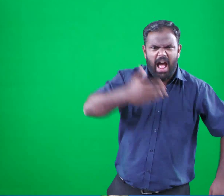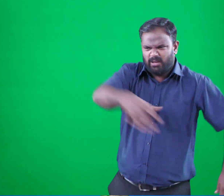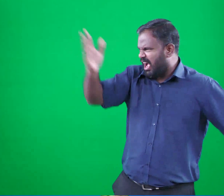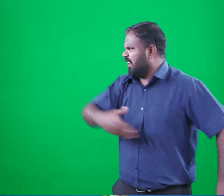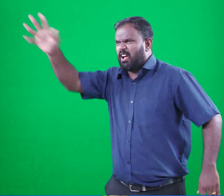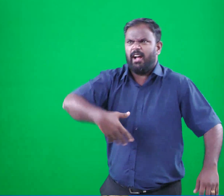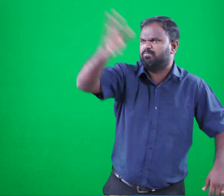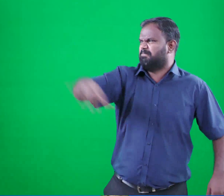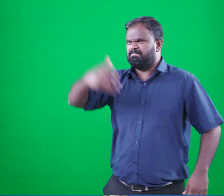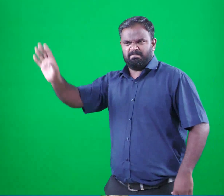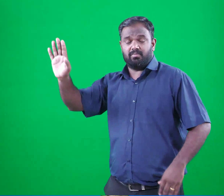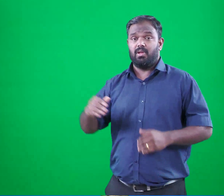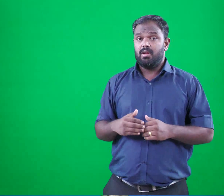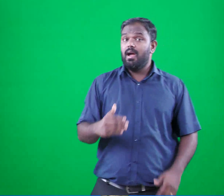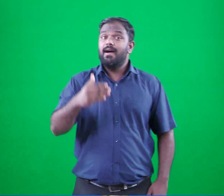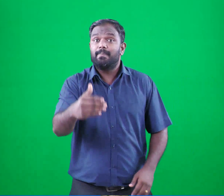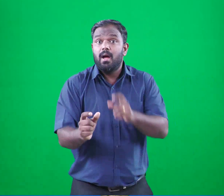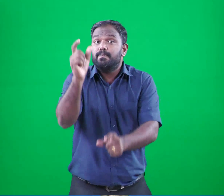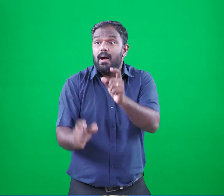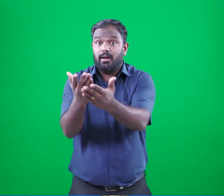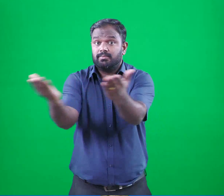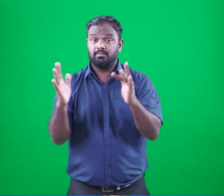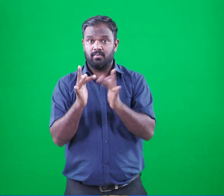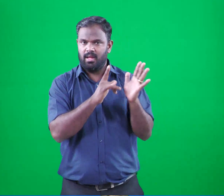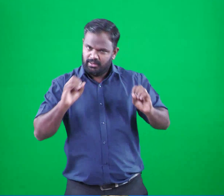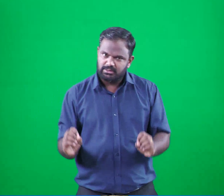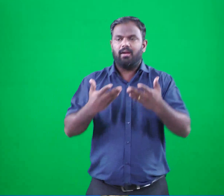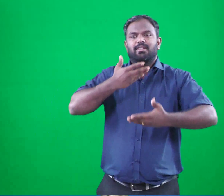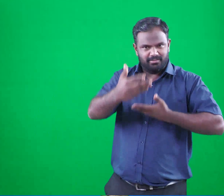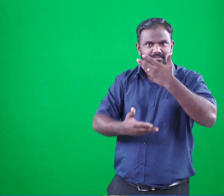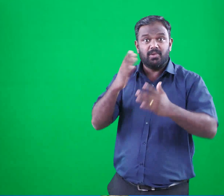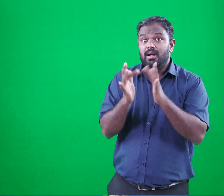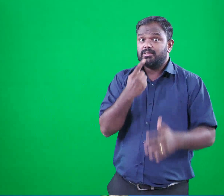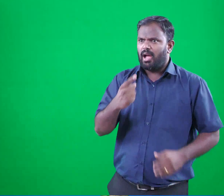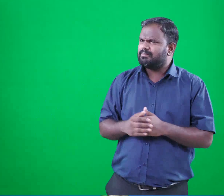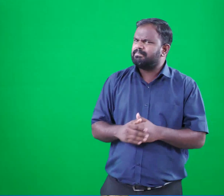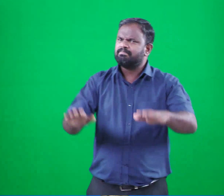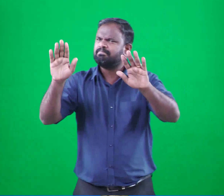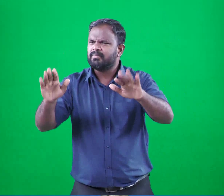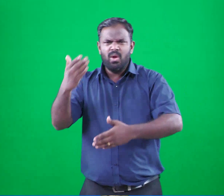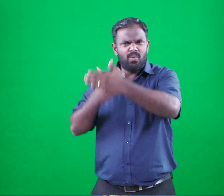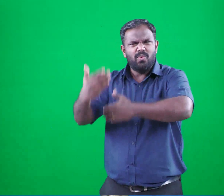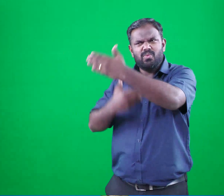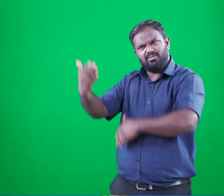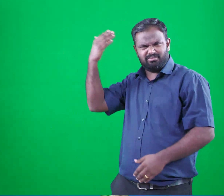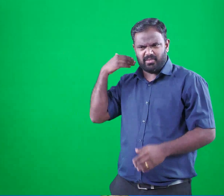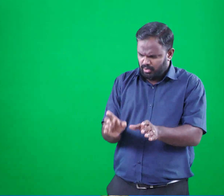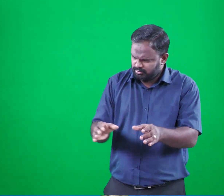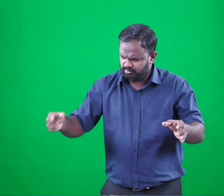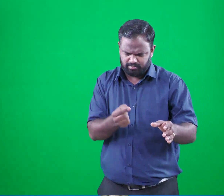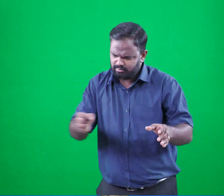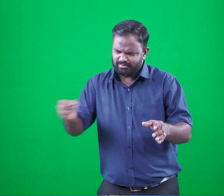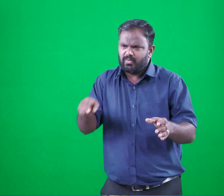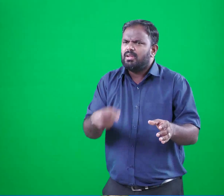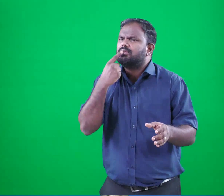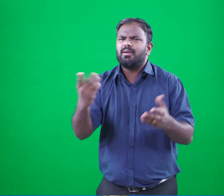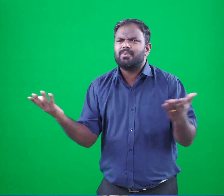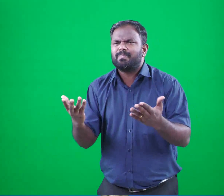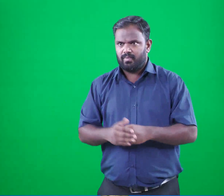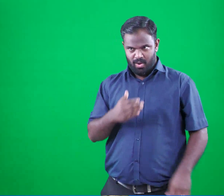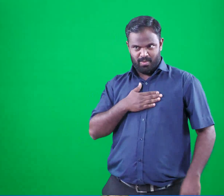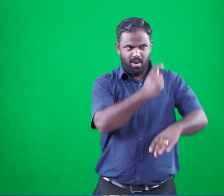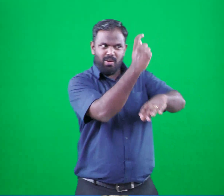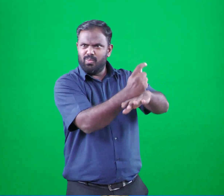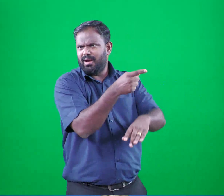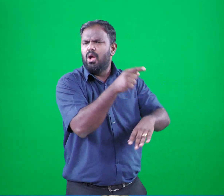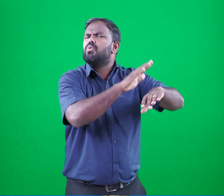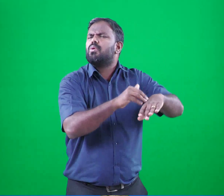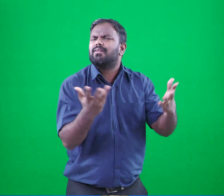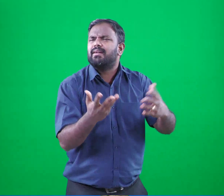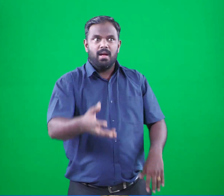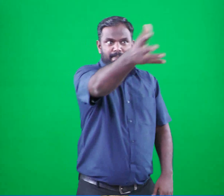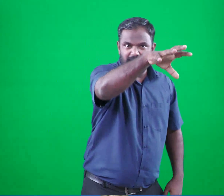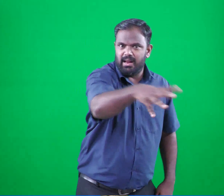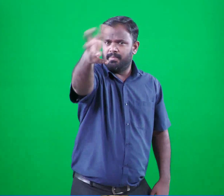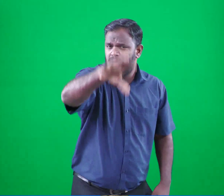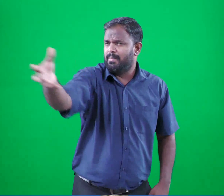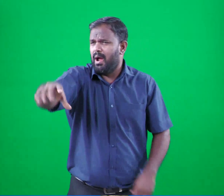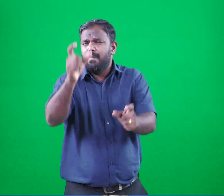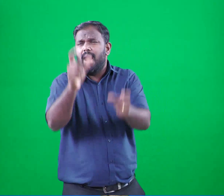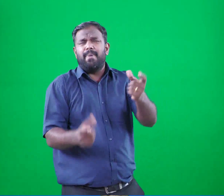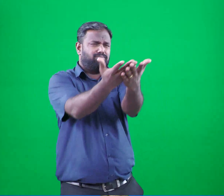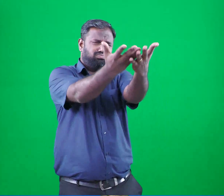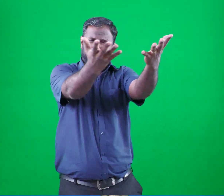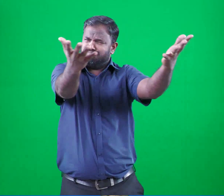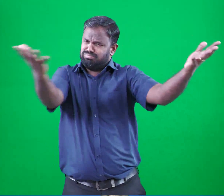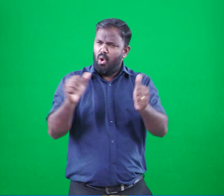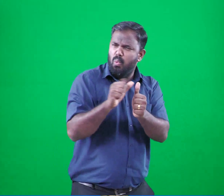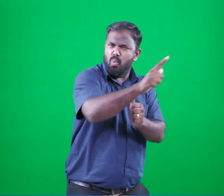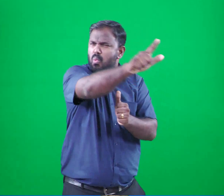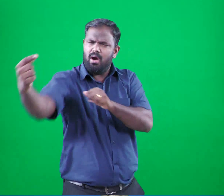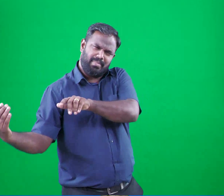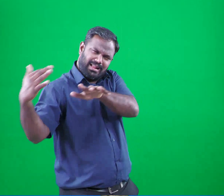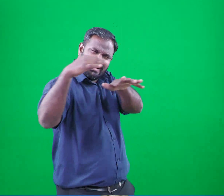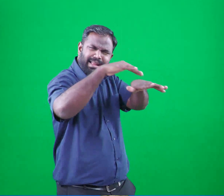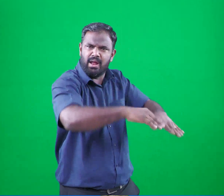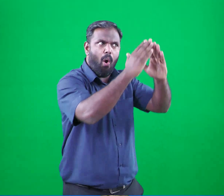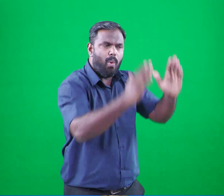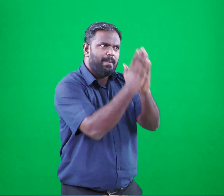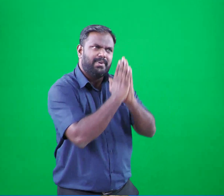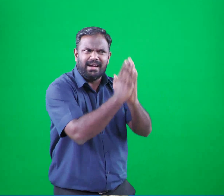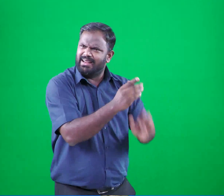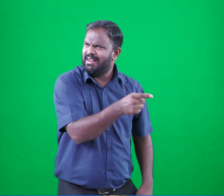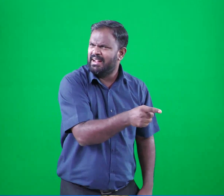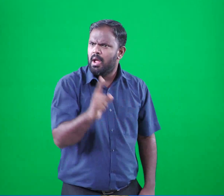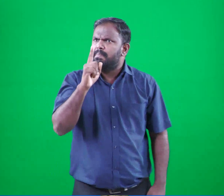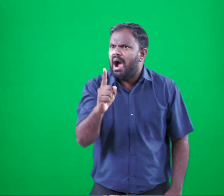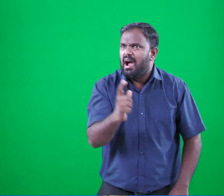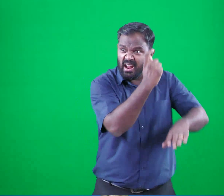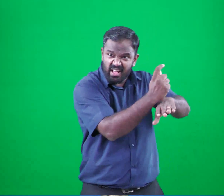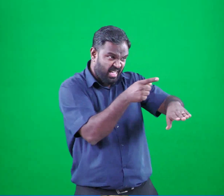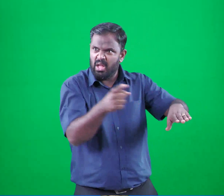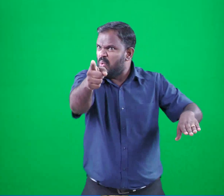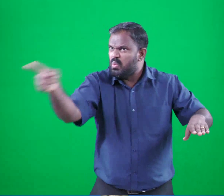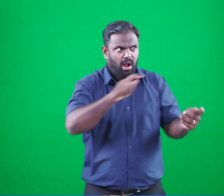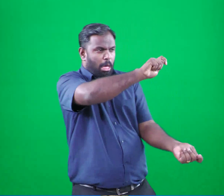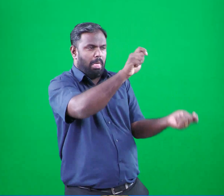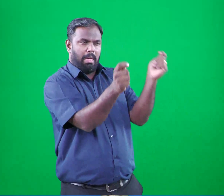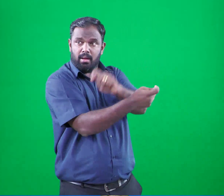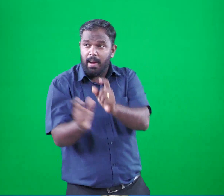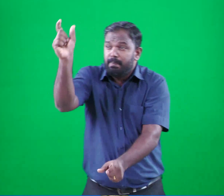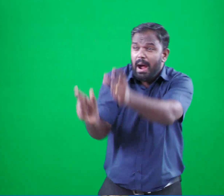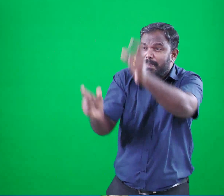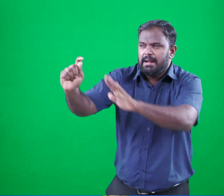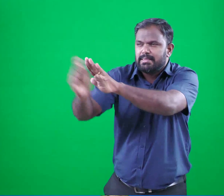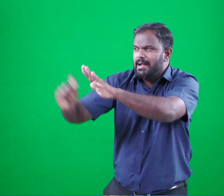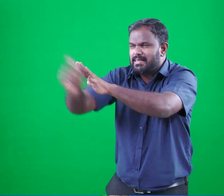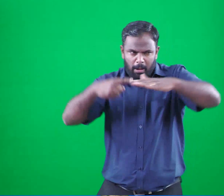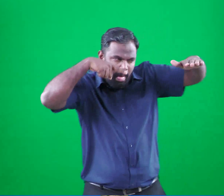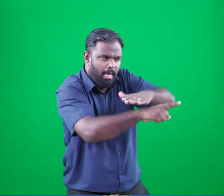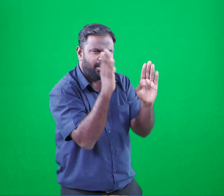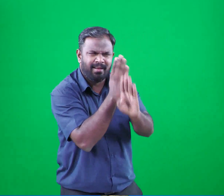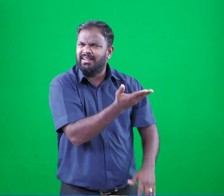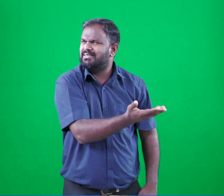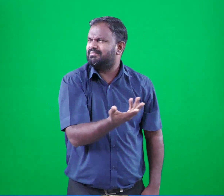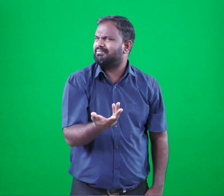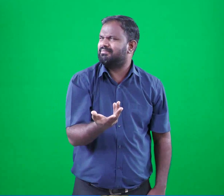Then Jesus began to teach them, and He declared, "Is it not written: ' My house will be called a house of prayer for all the nations '?